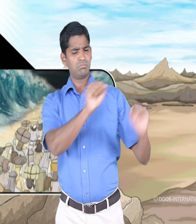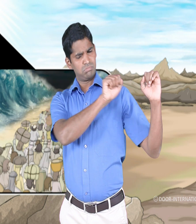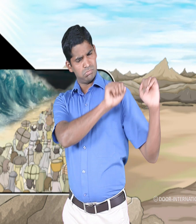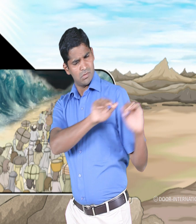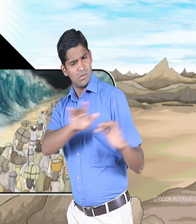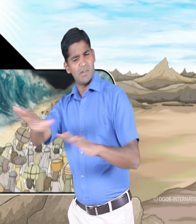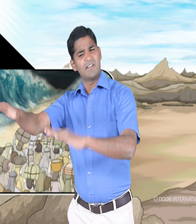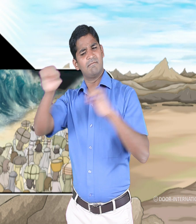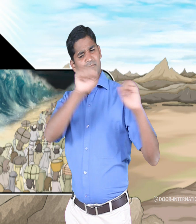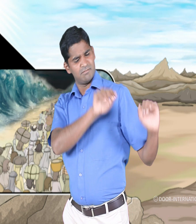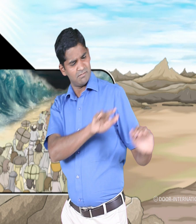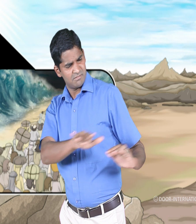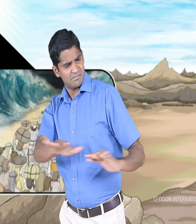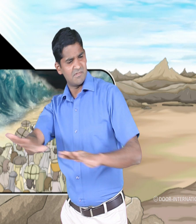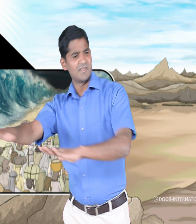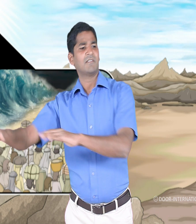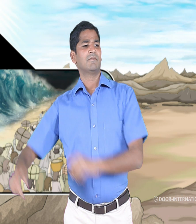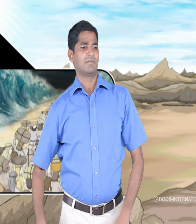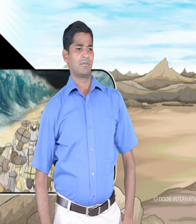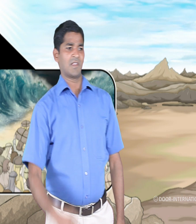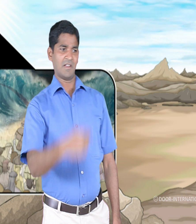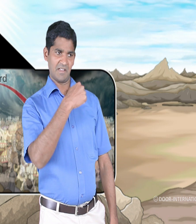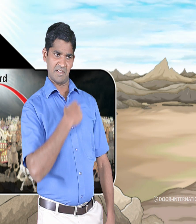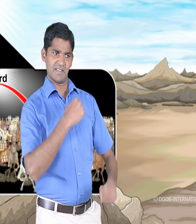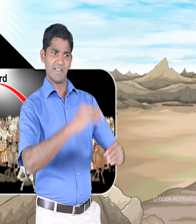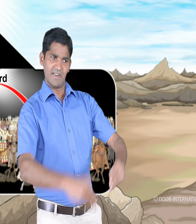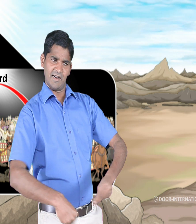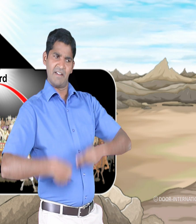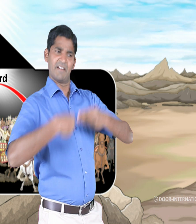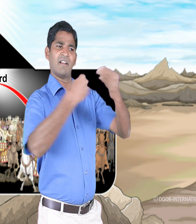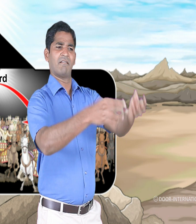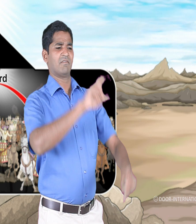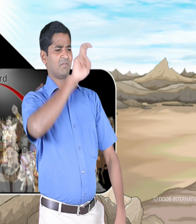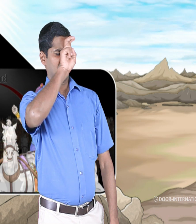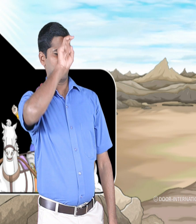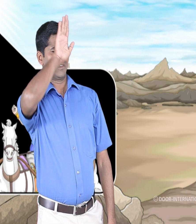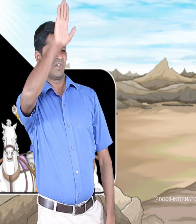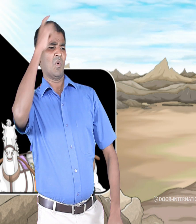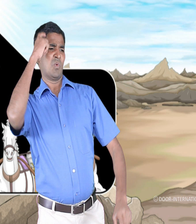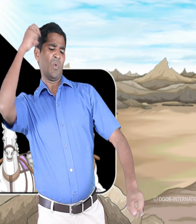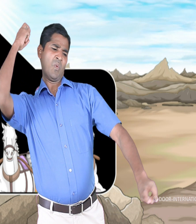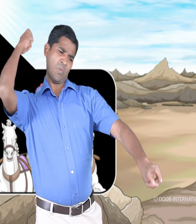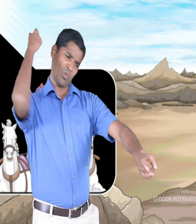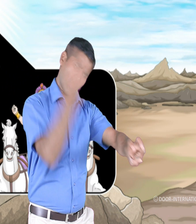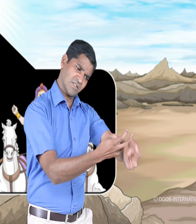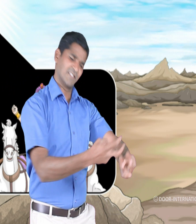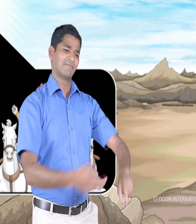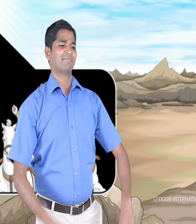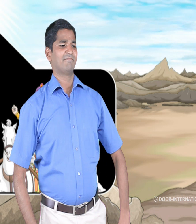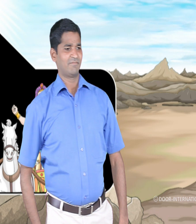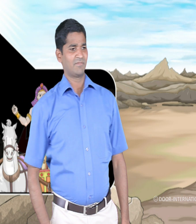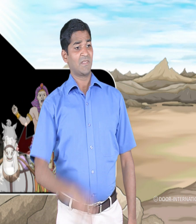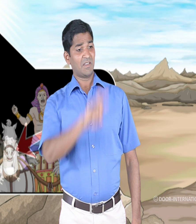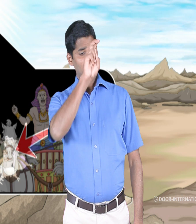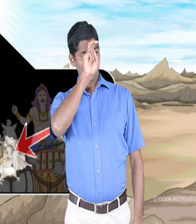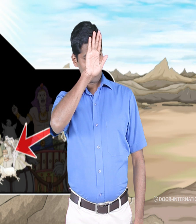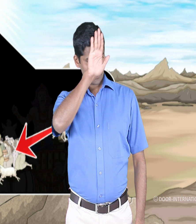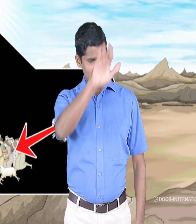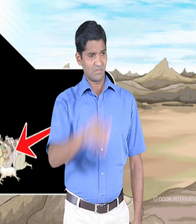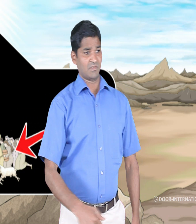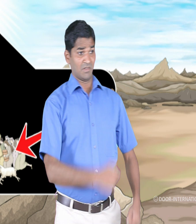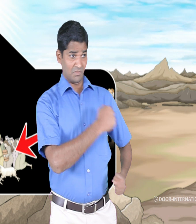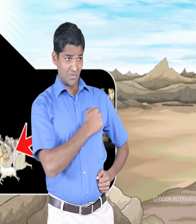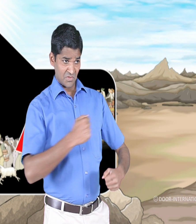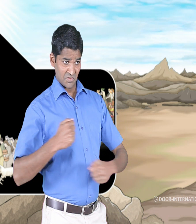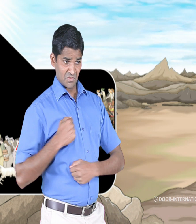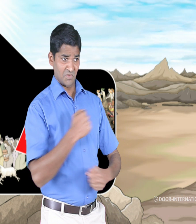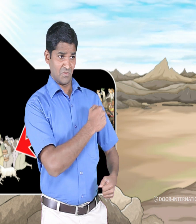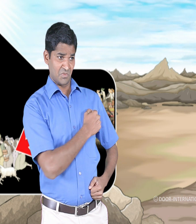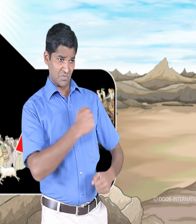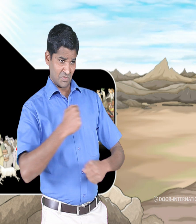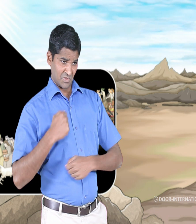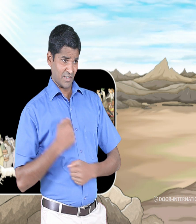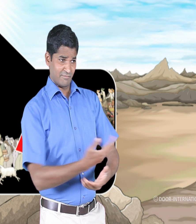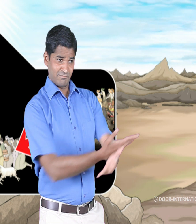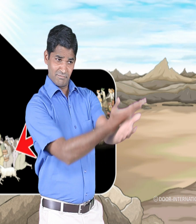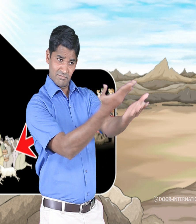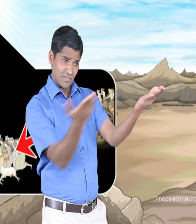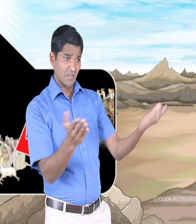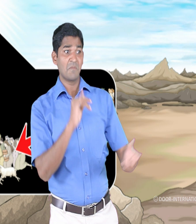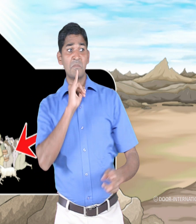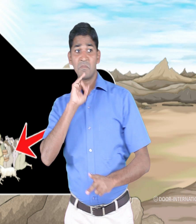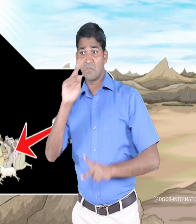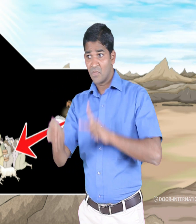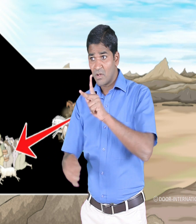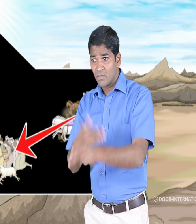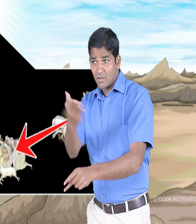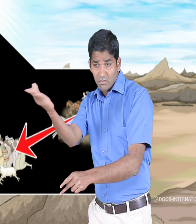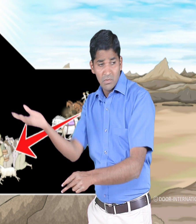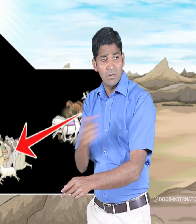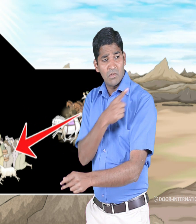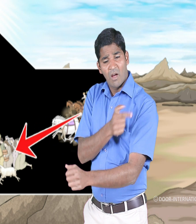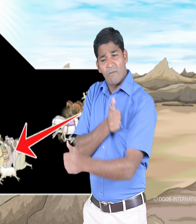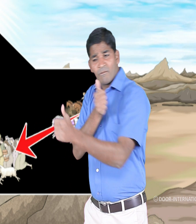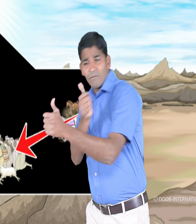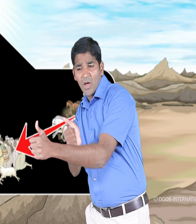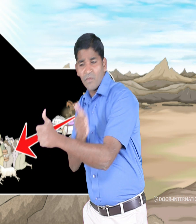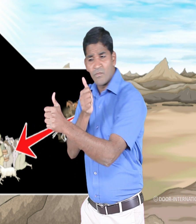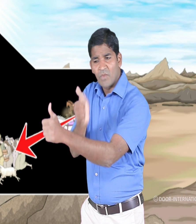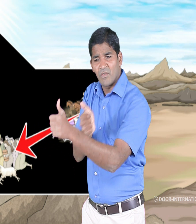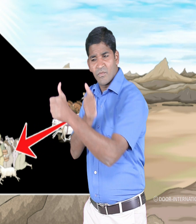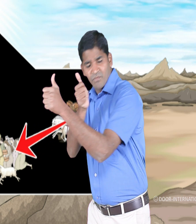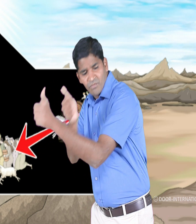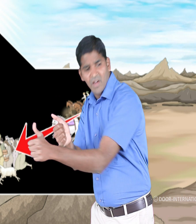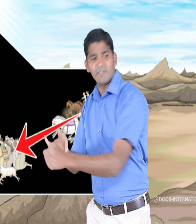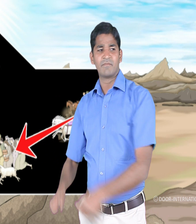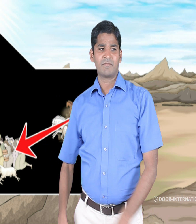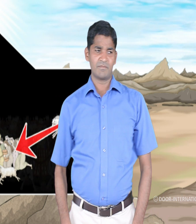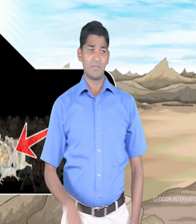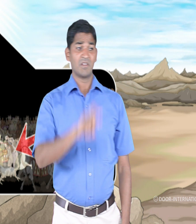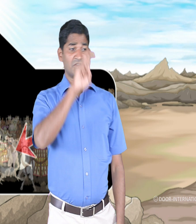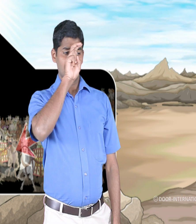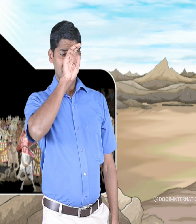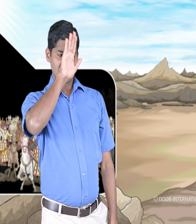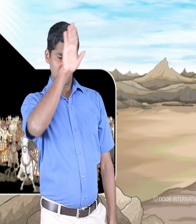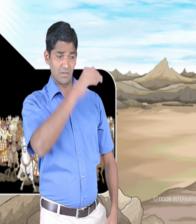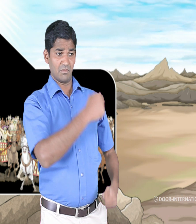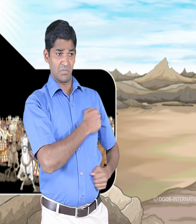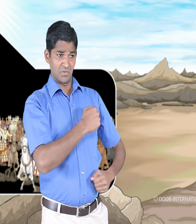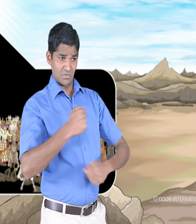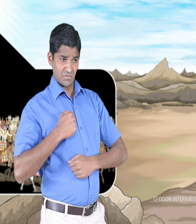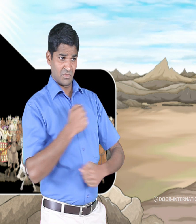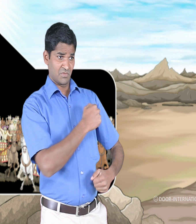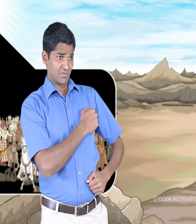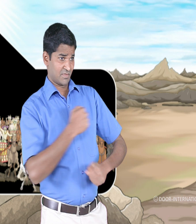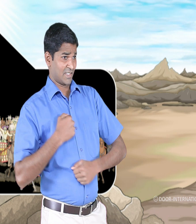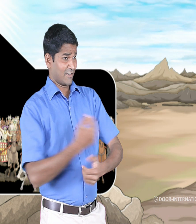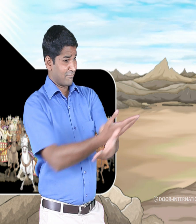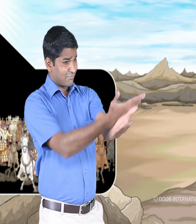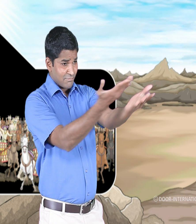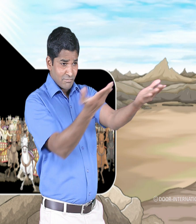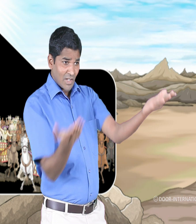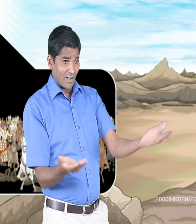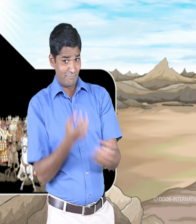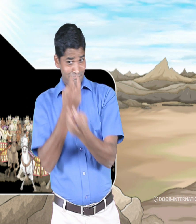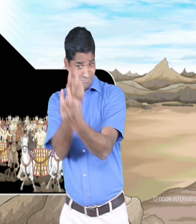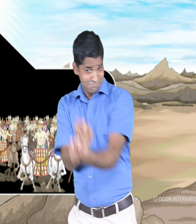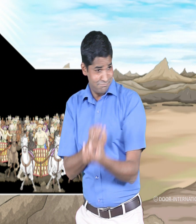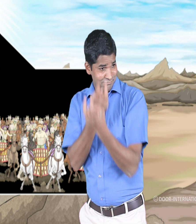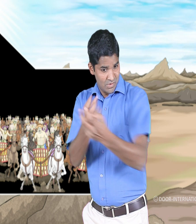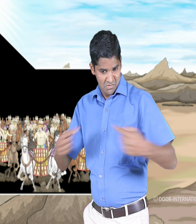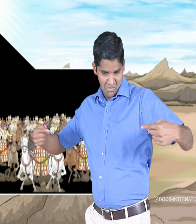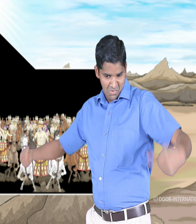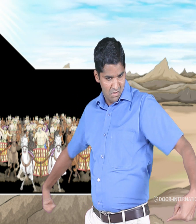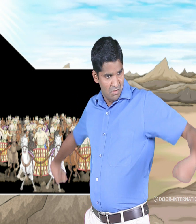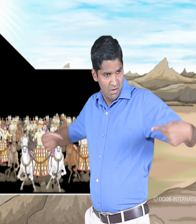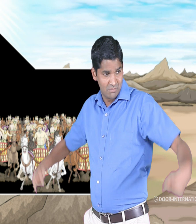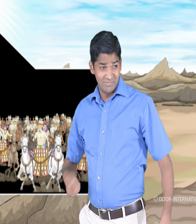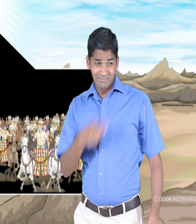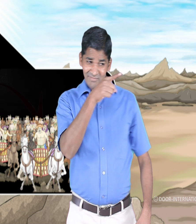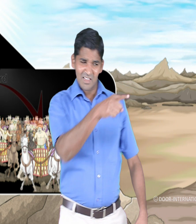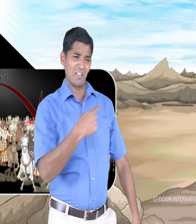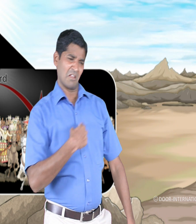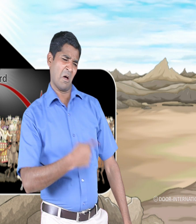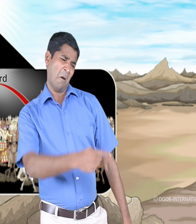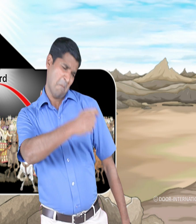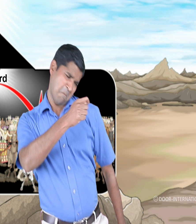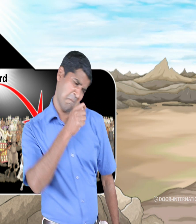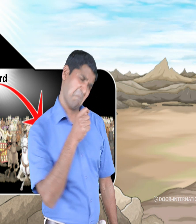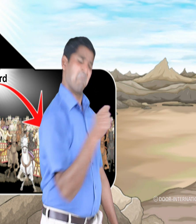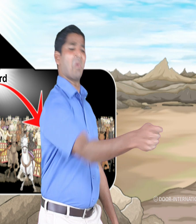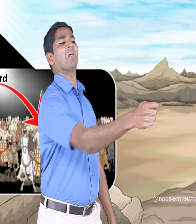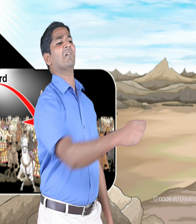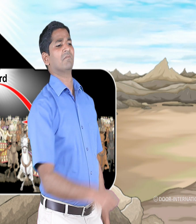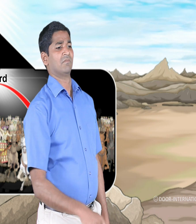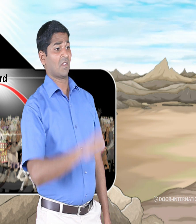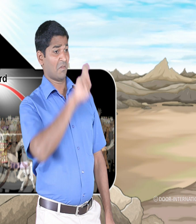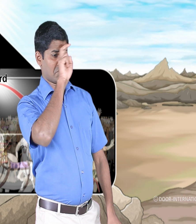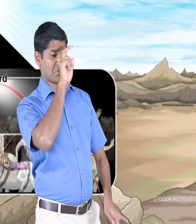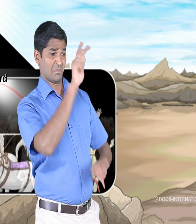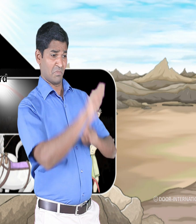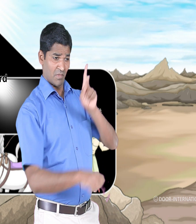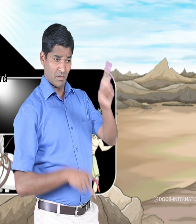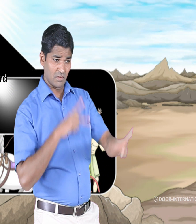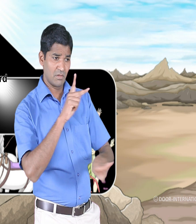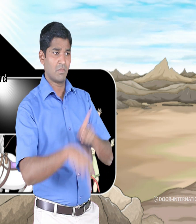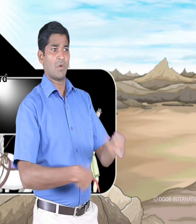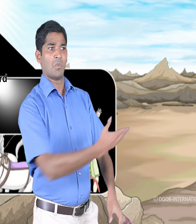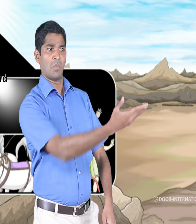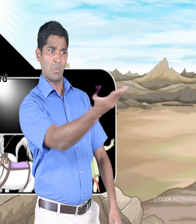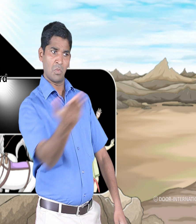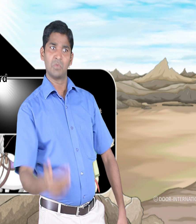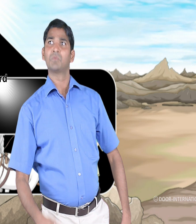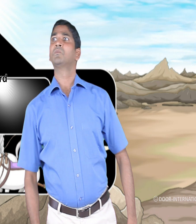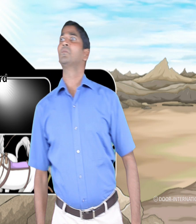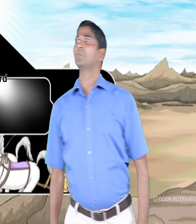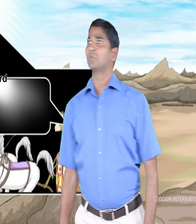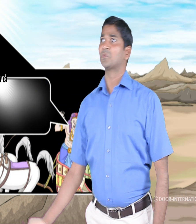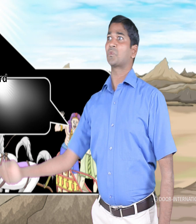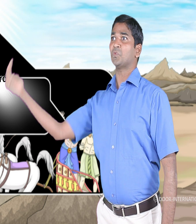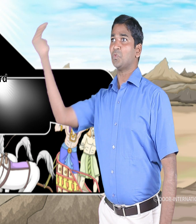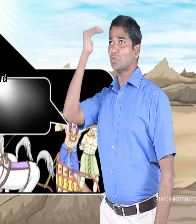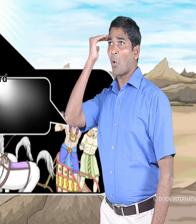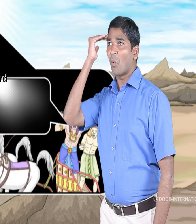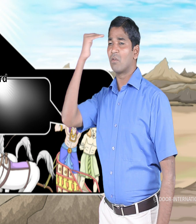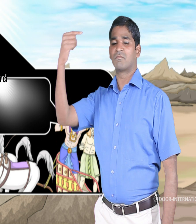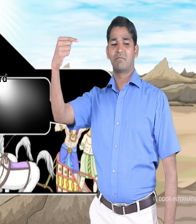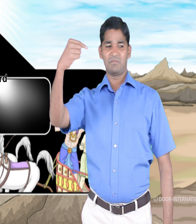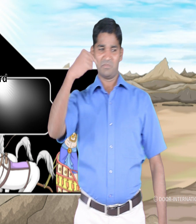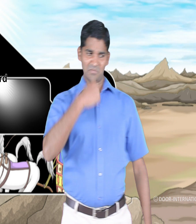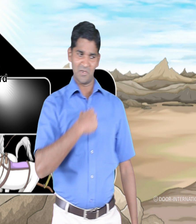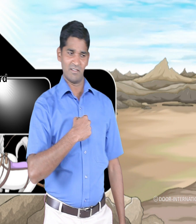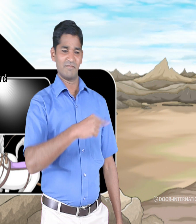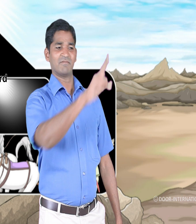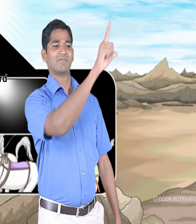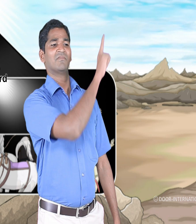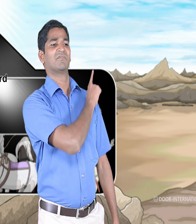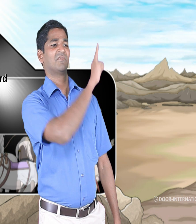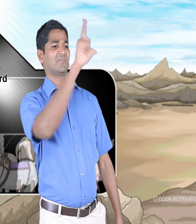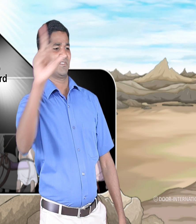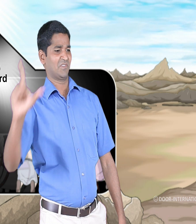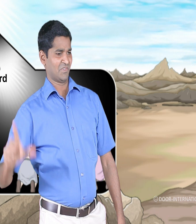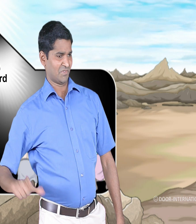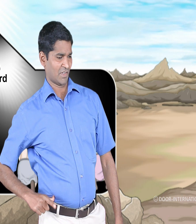And I will harden the hearts of the Egyptians so that they will go in after them. Then I will gain honor by means of Pharaoh and all his army and chariots and horsemen.